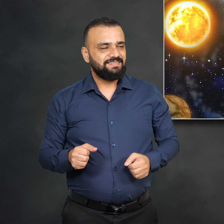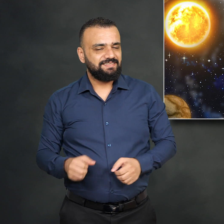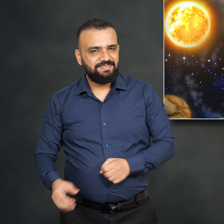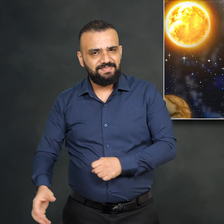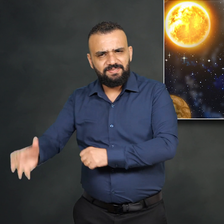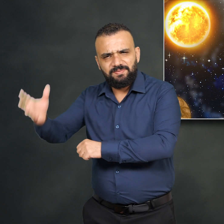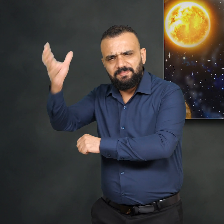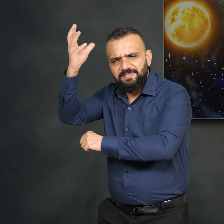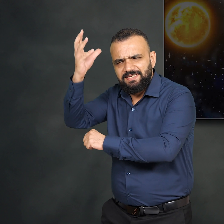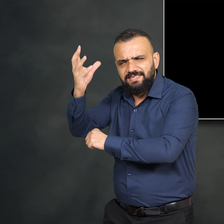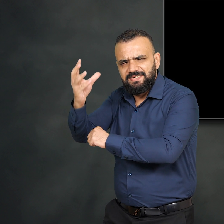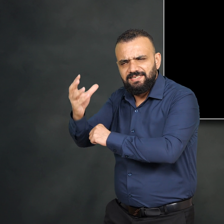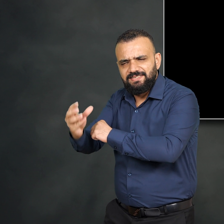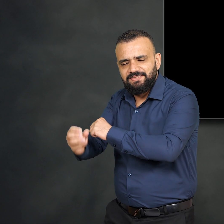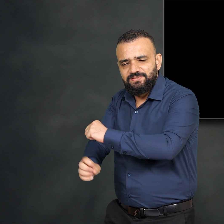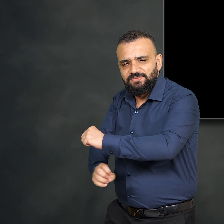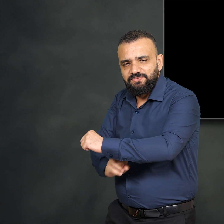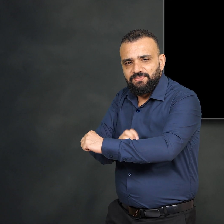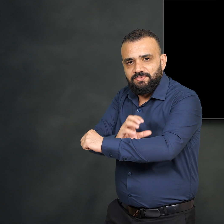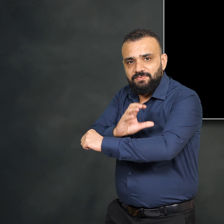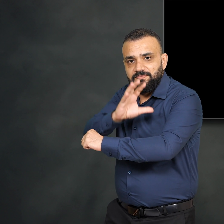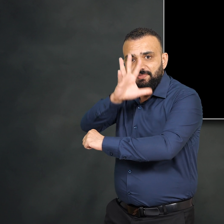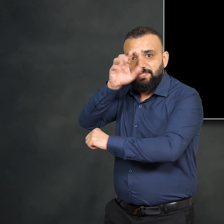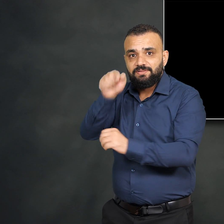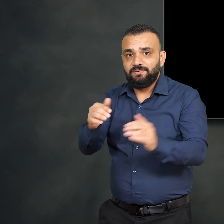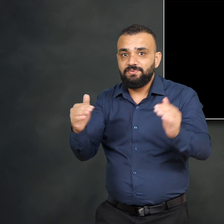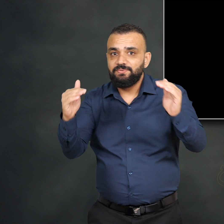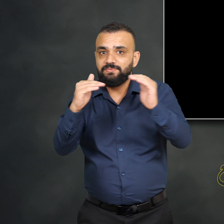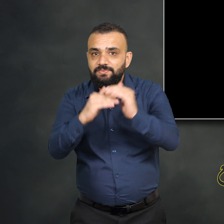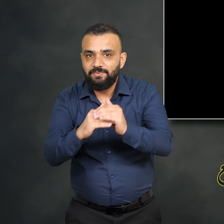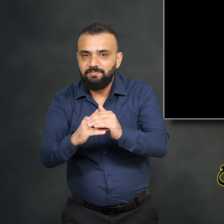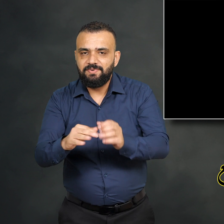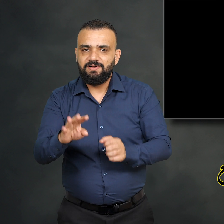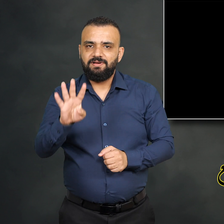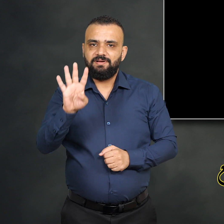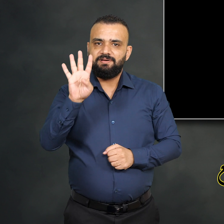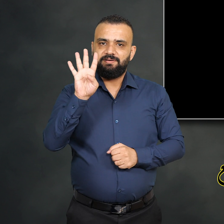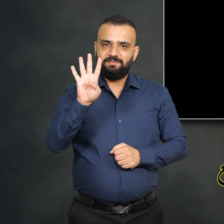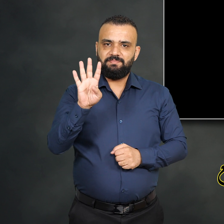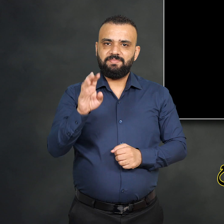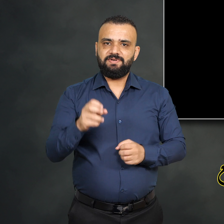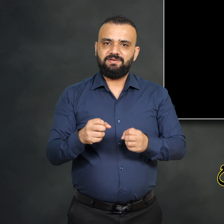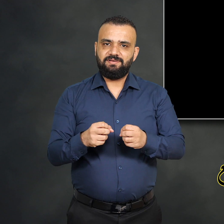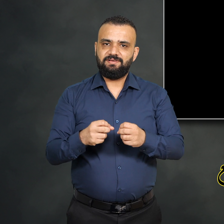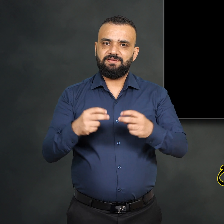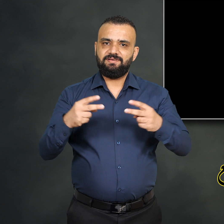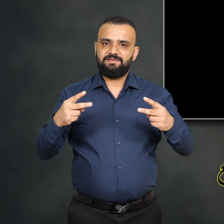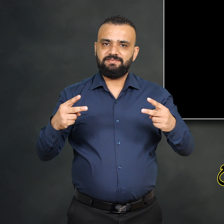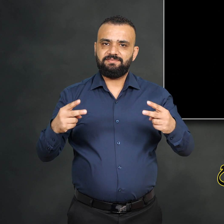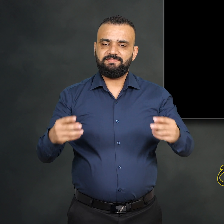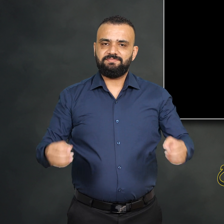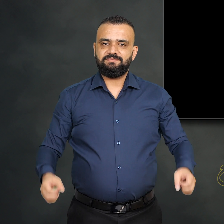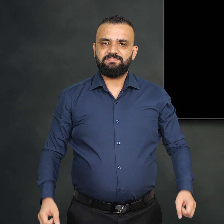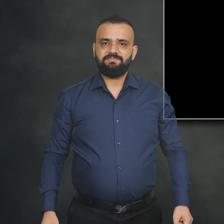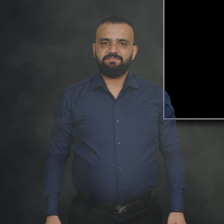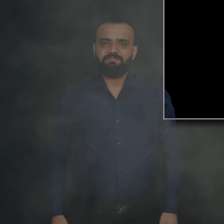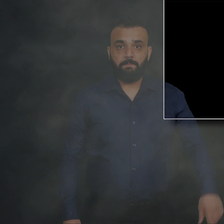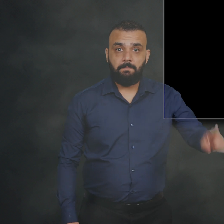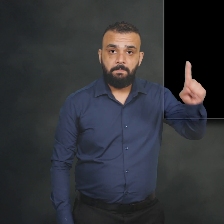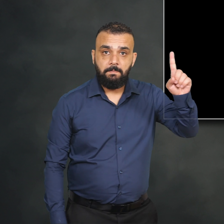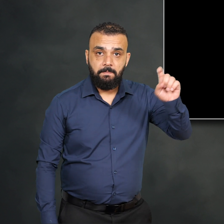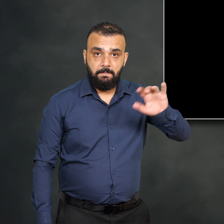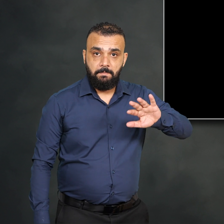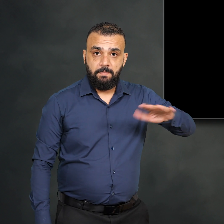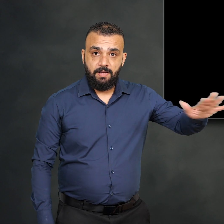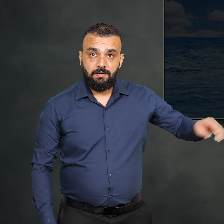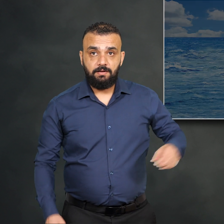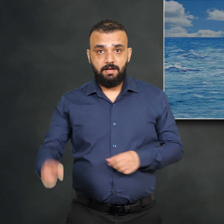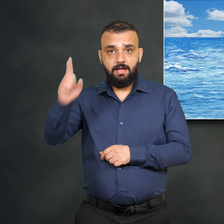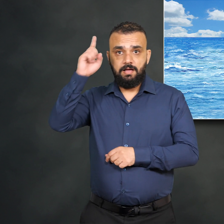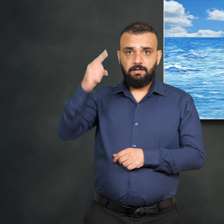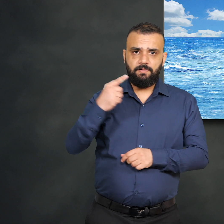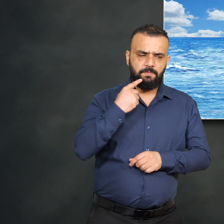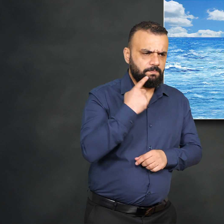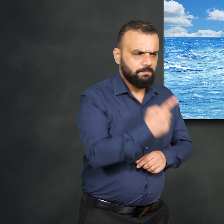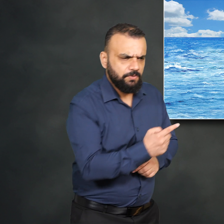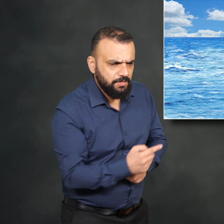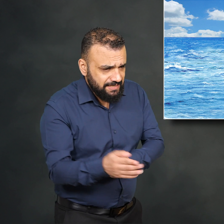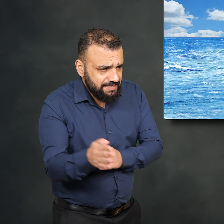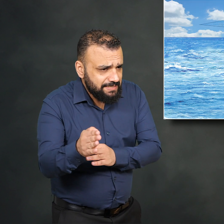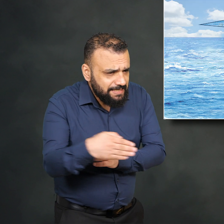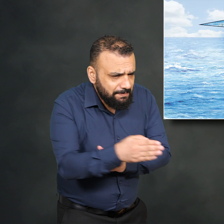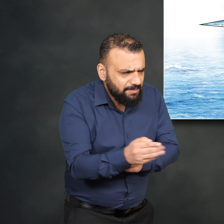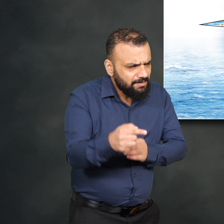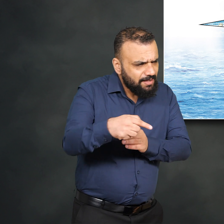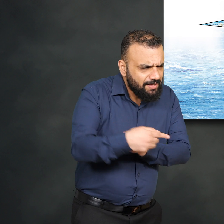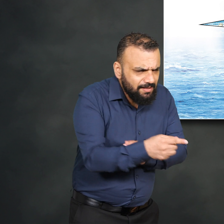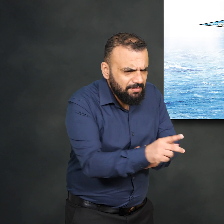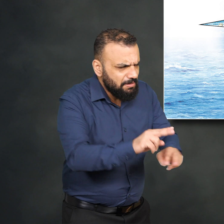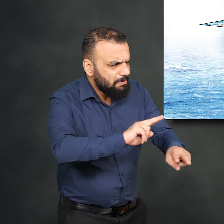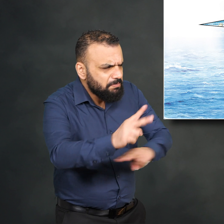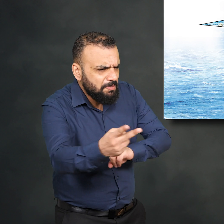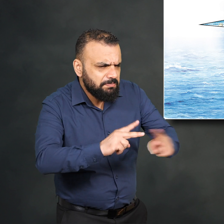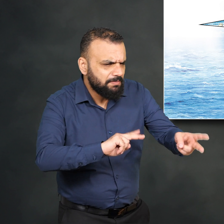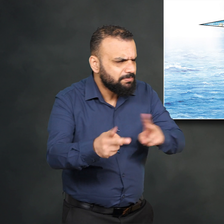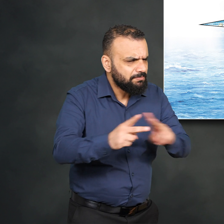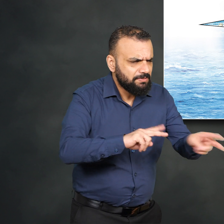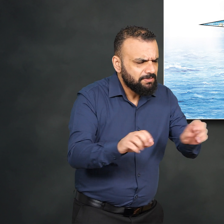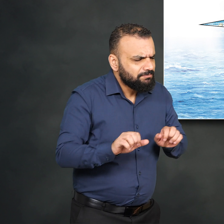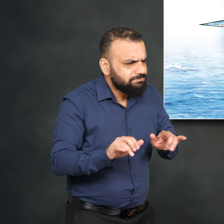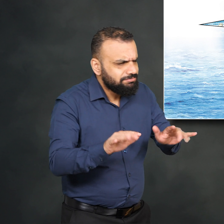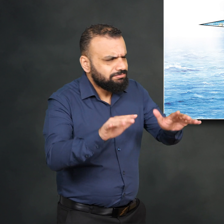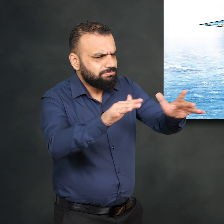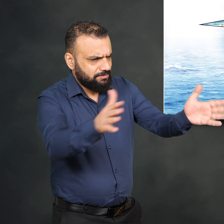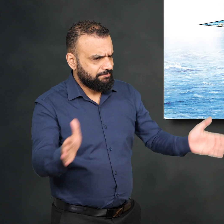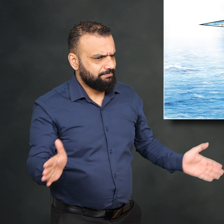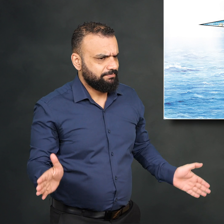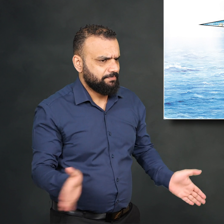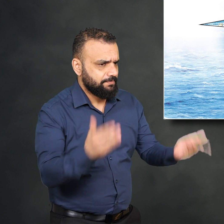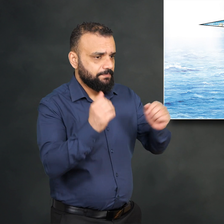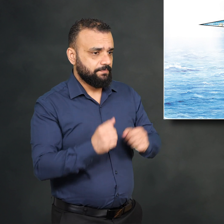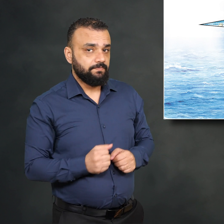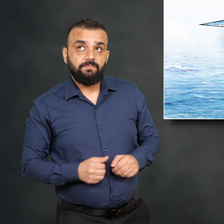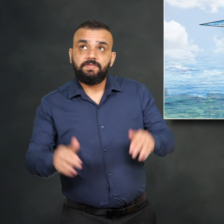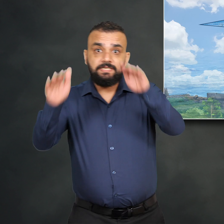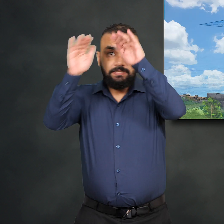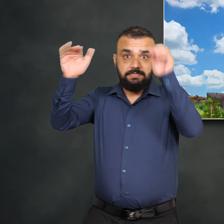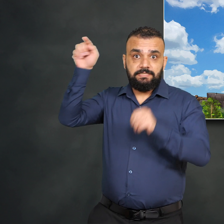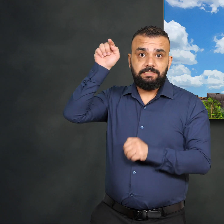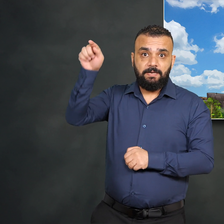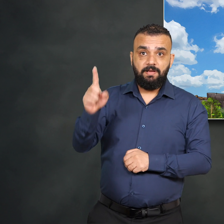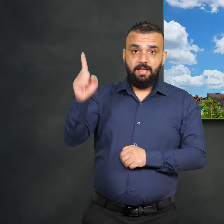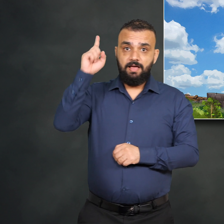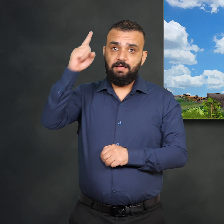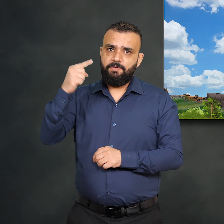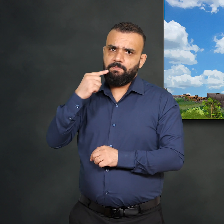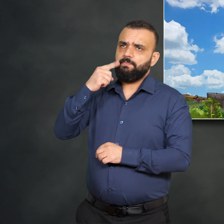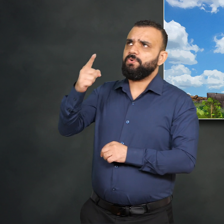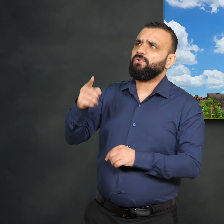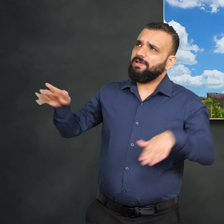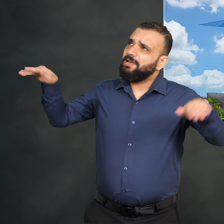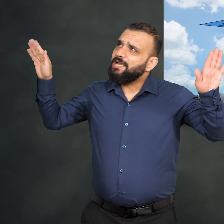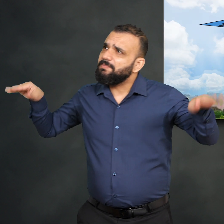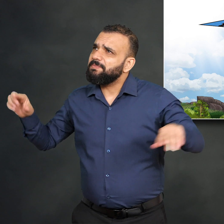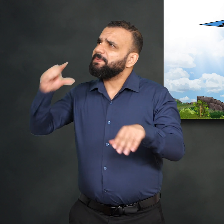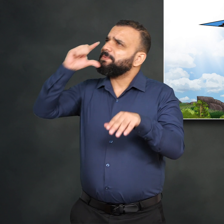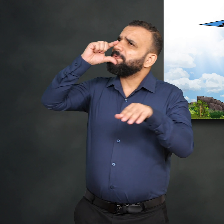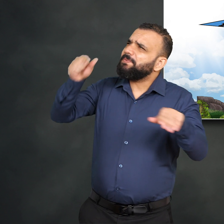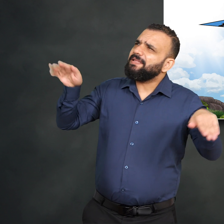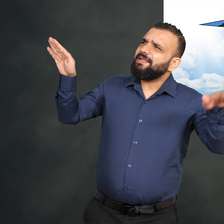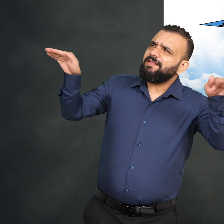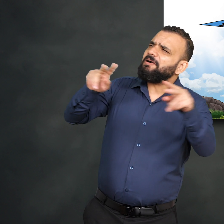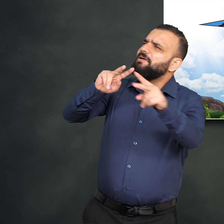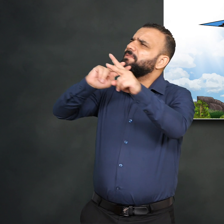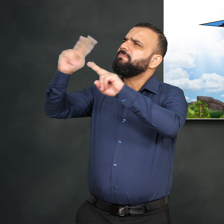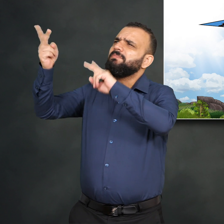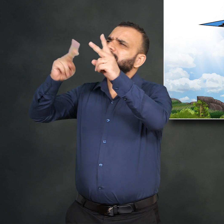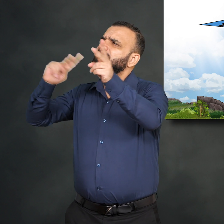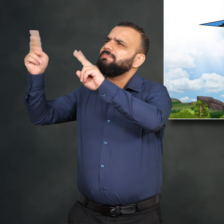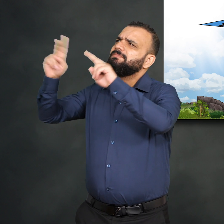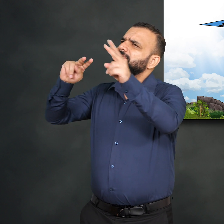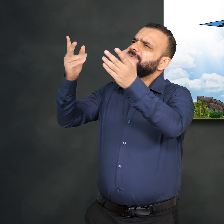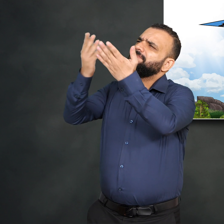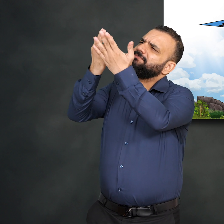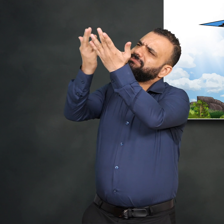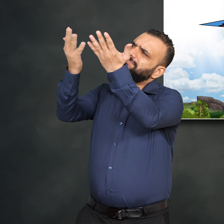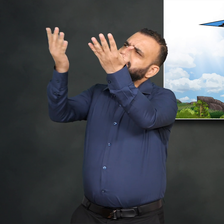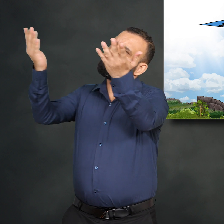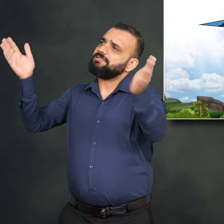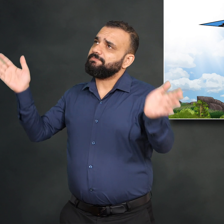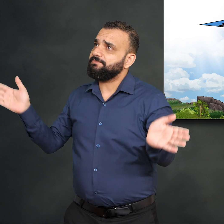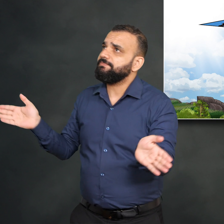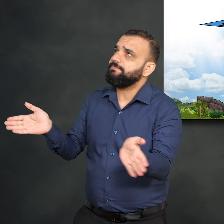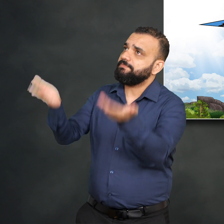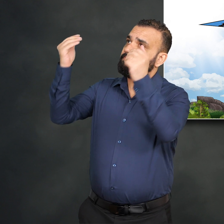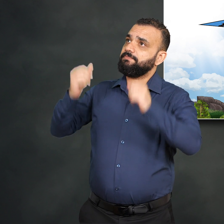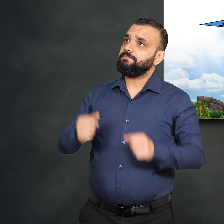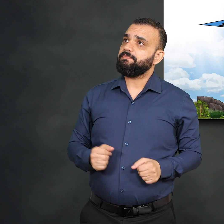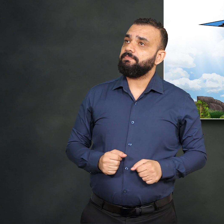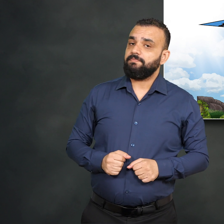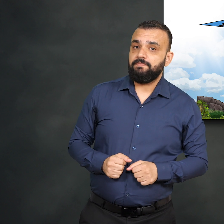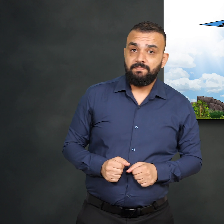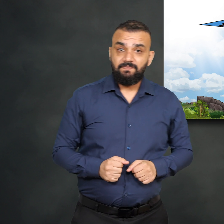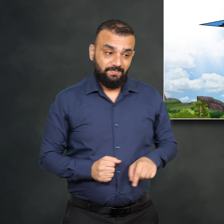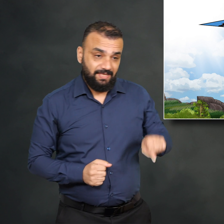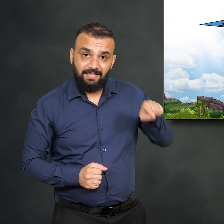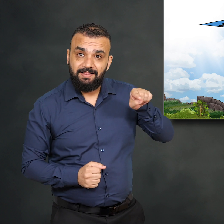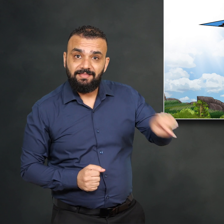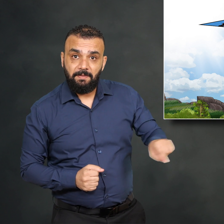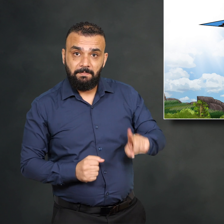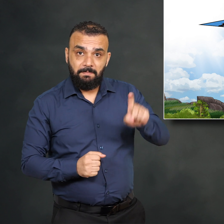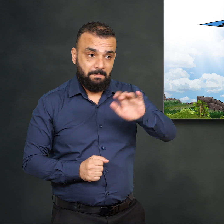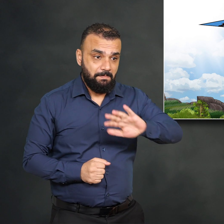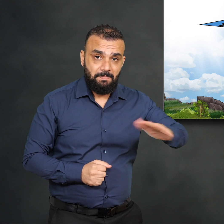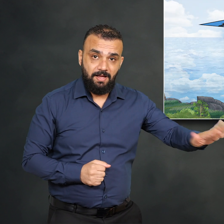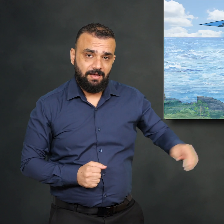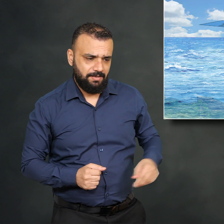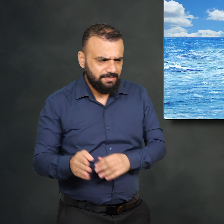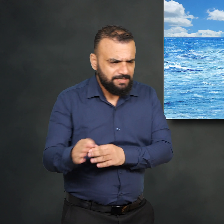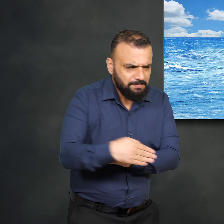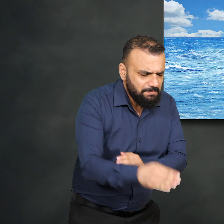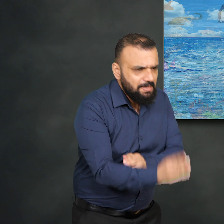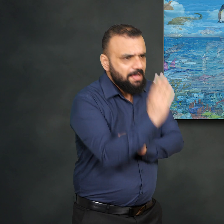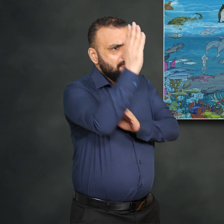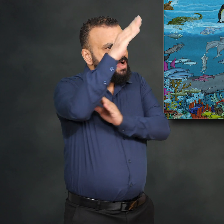And there was evening, and there was morning—the fourth day. And God said, “Let the waters teem with living creatures, and let birds fly above the earth in the open expanse of the sky.”